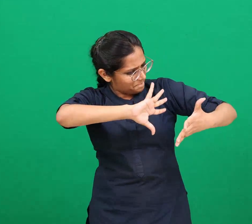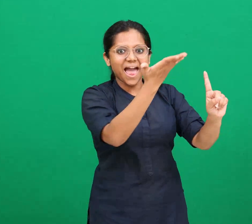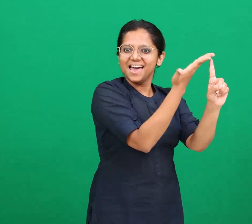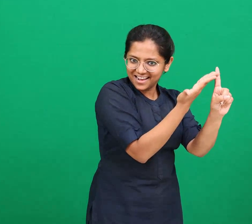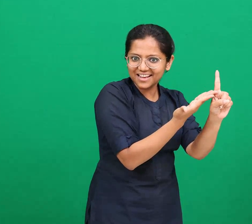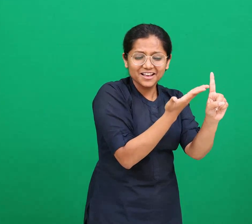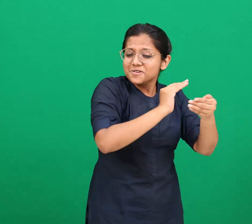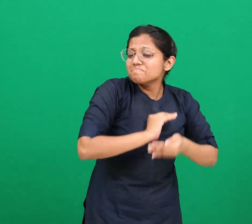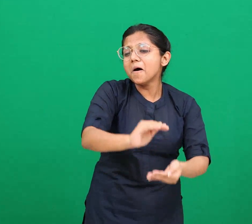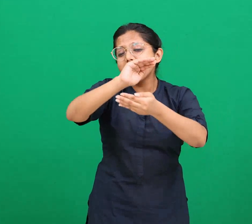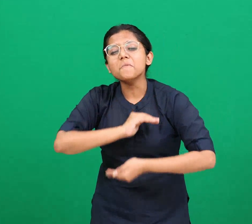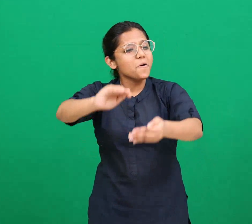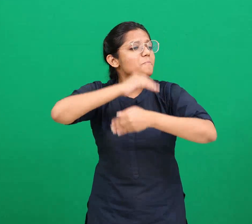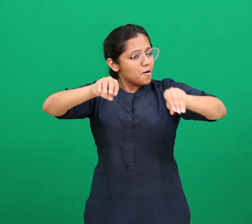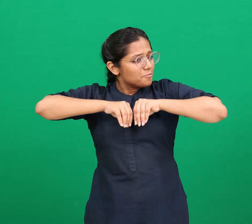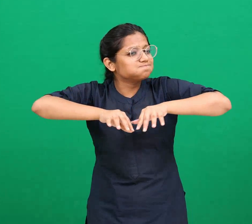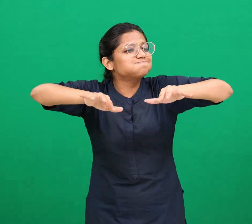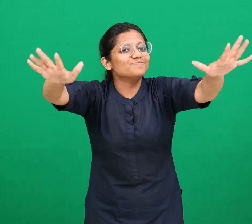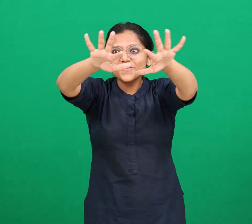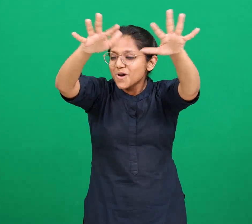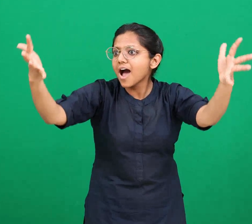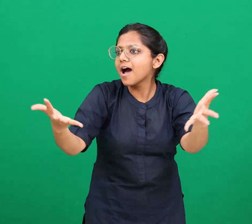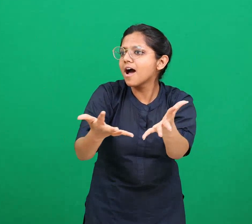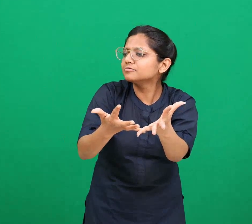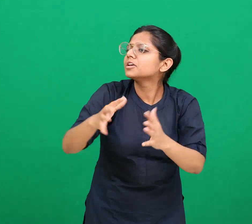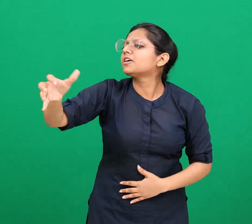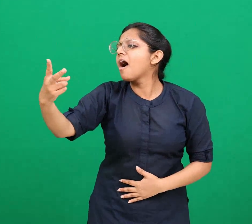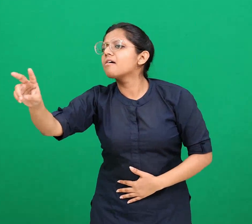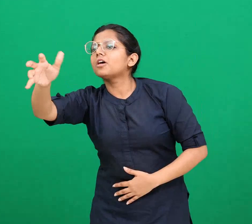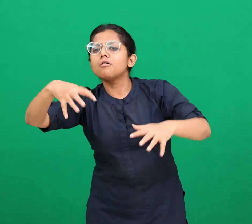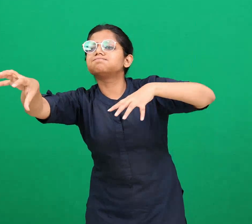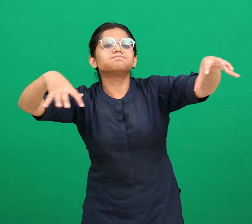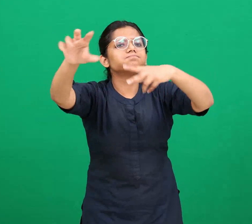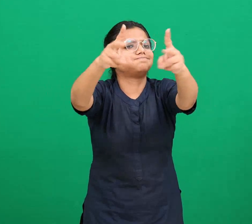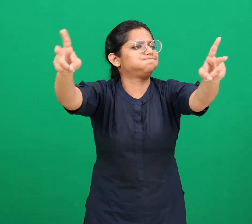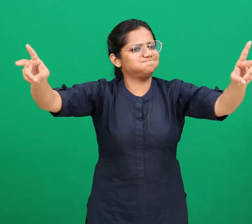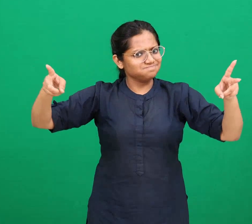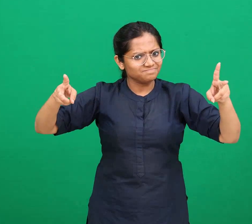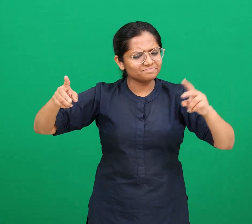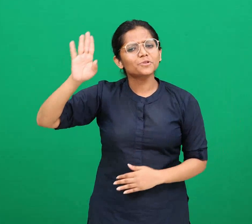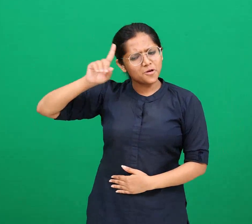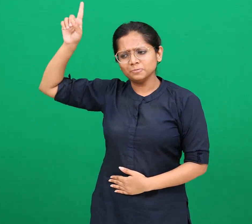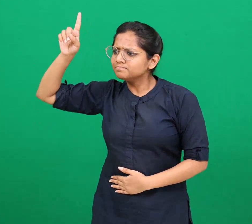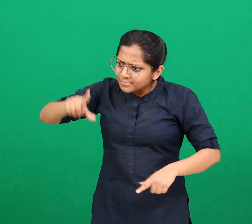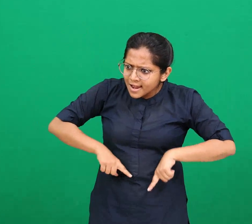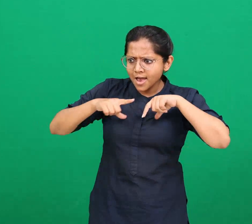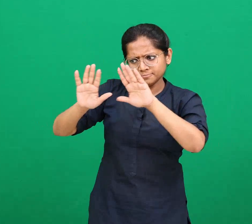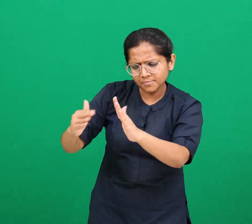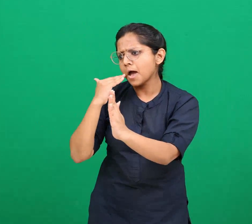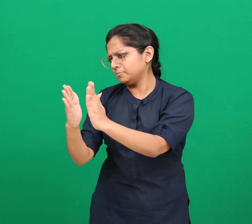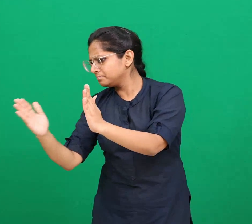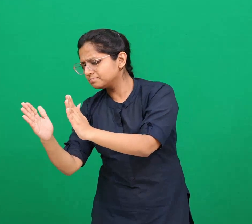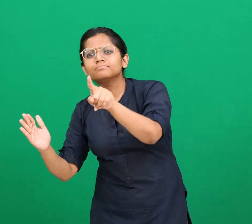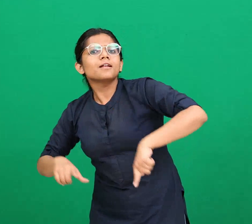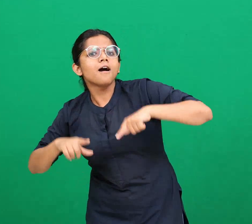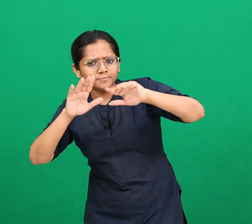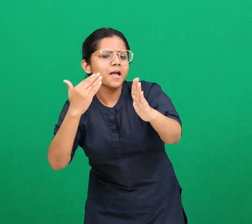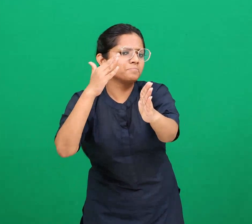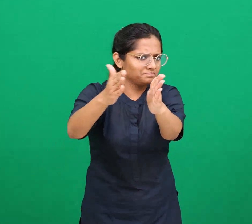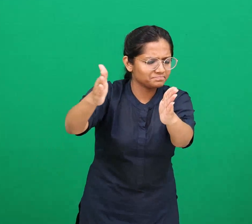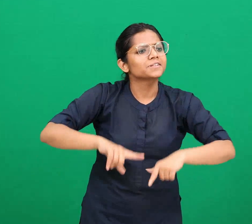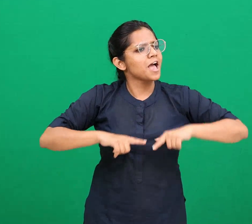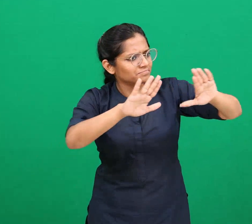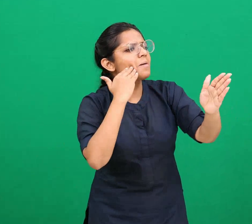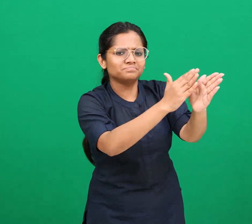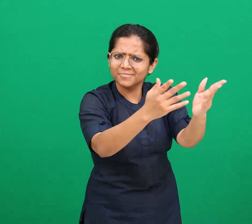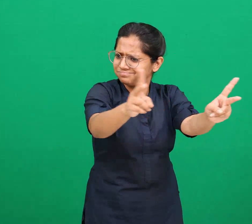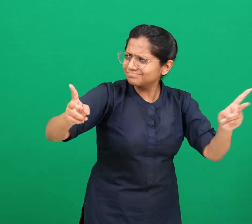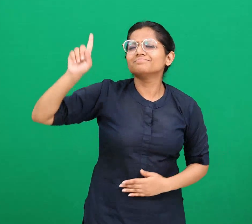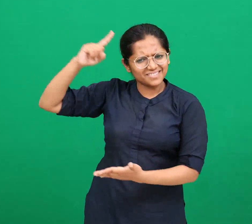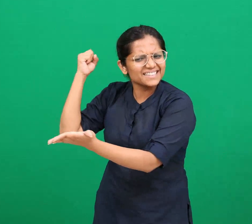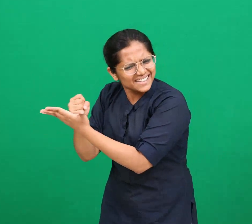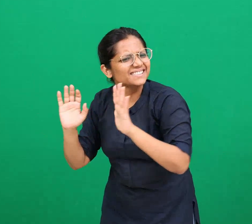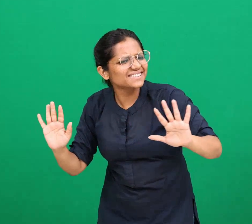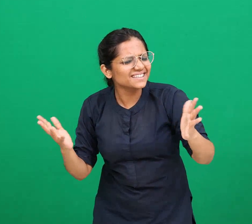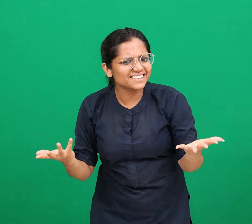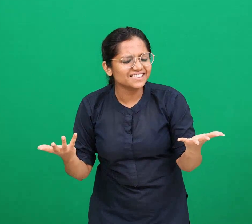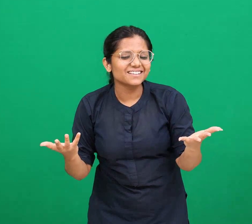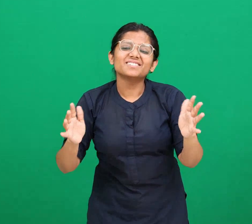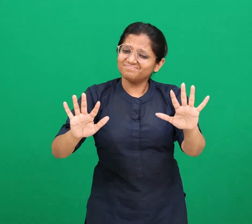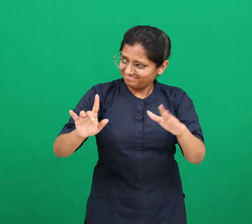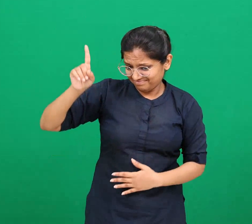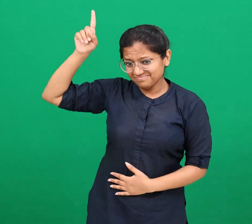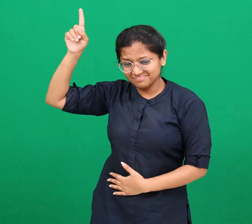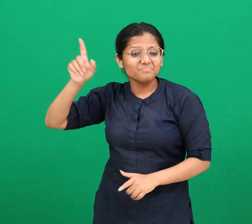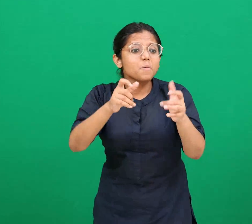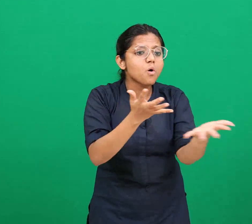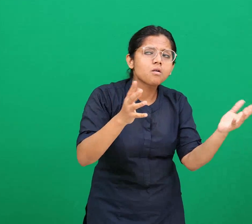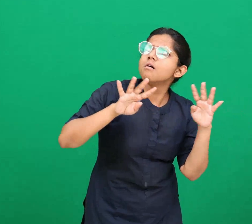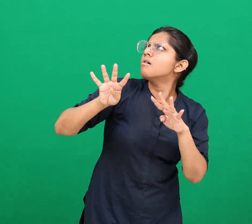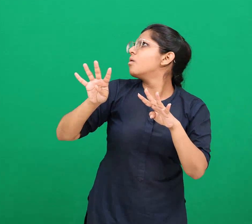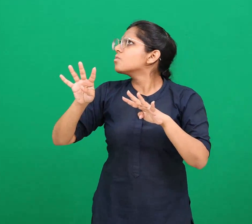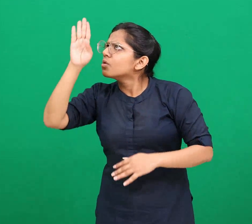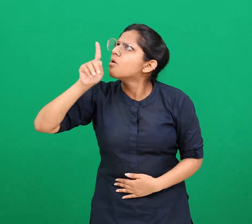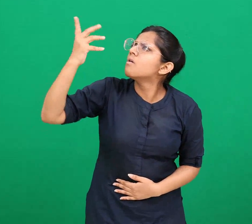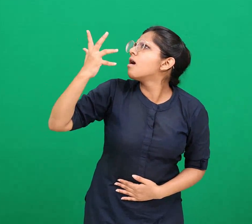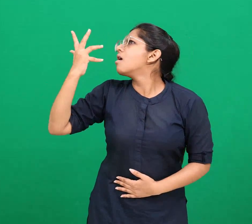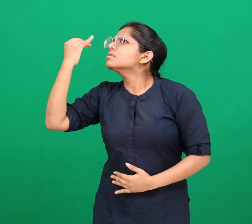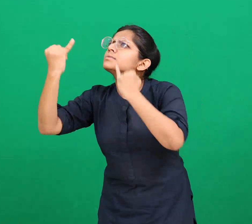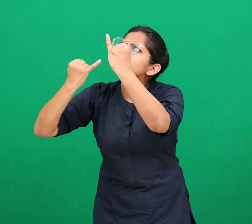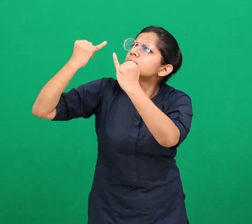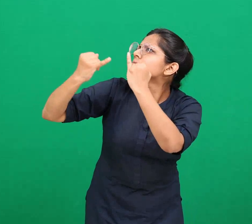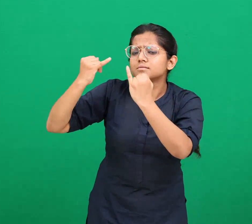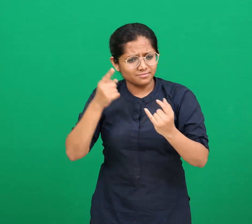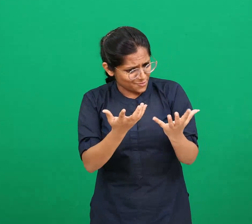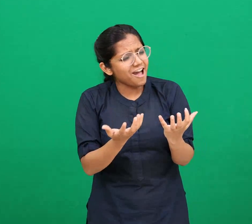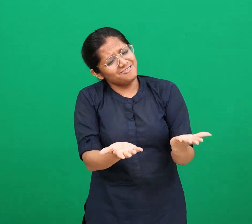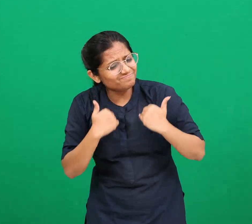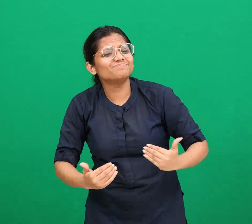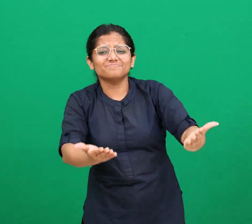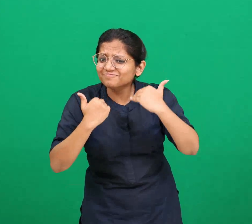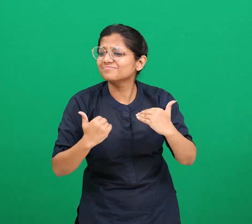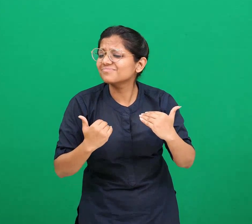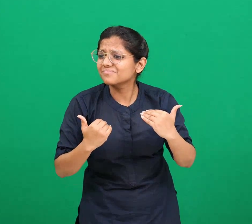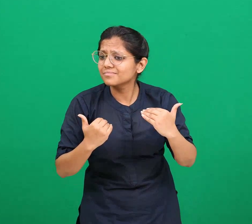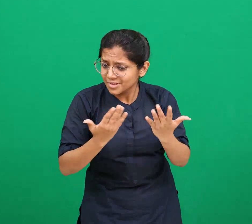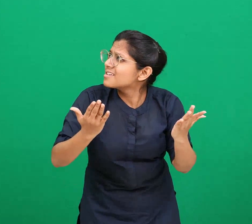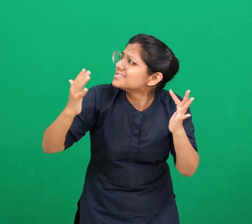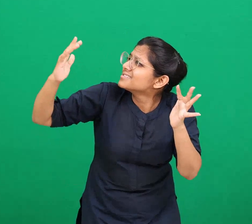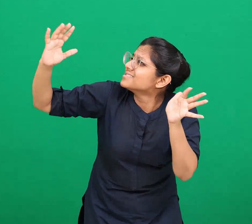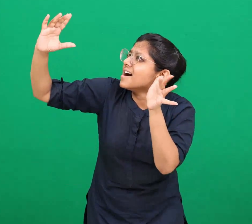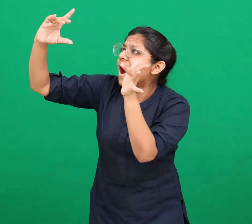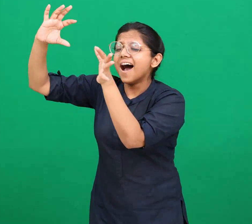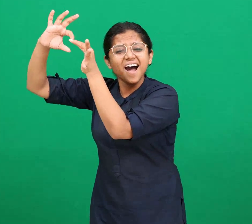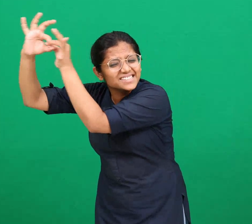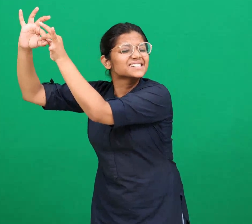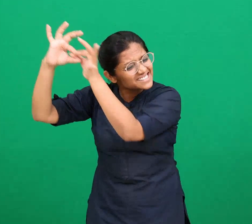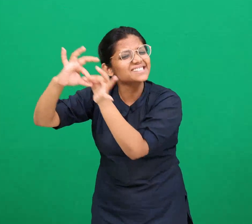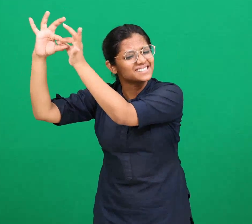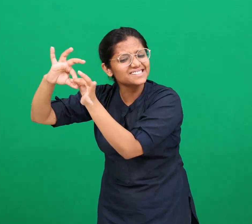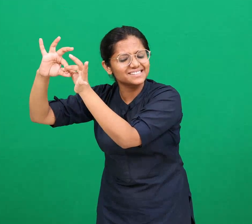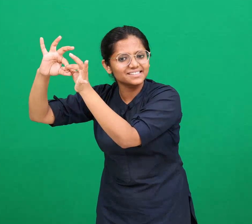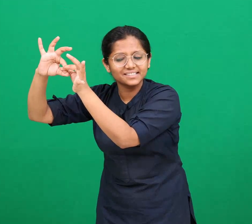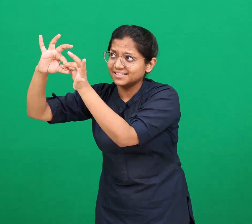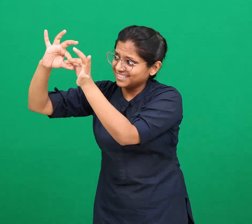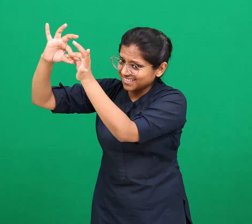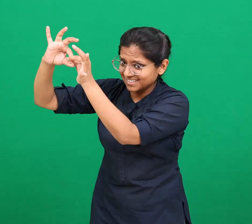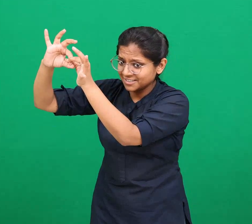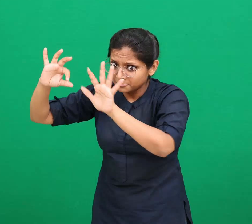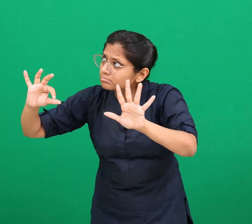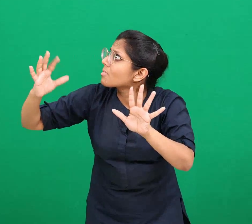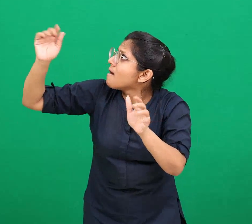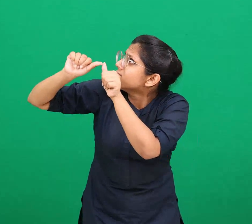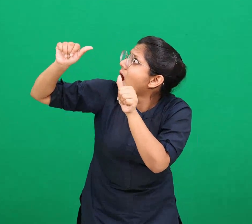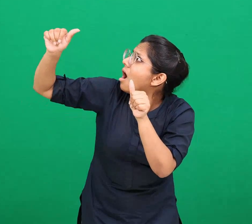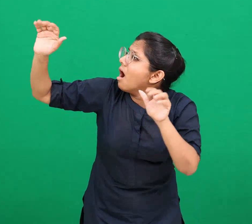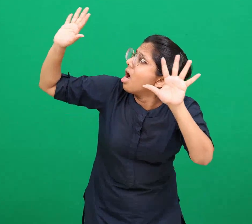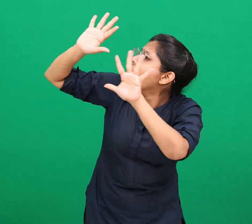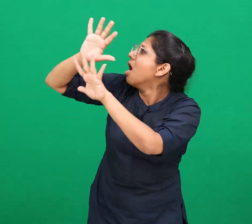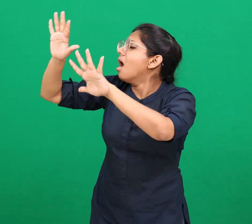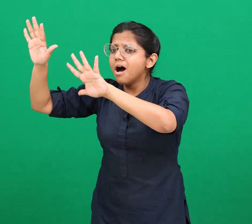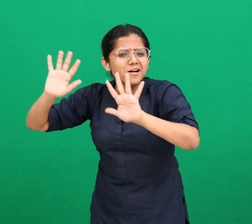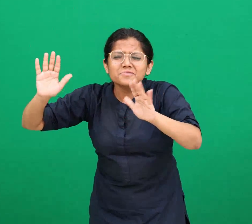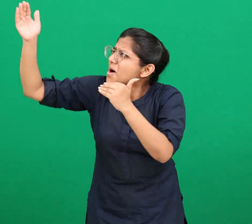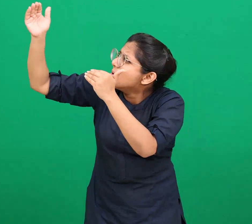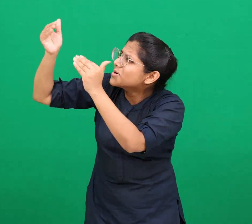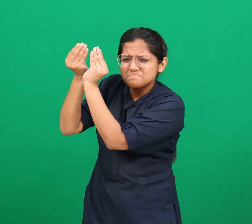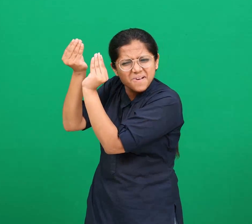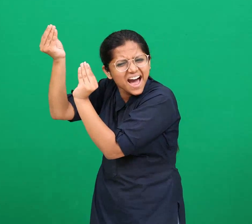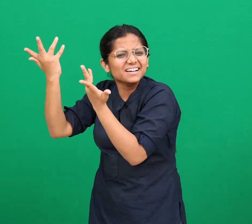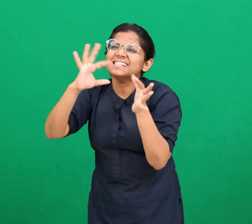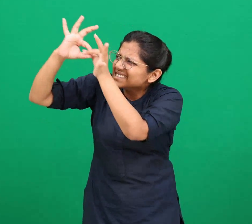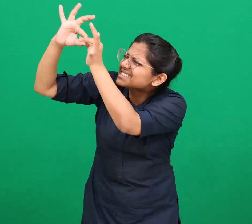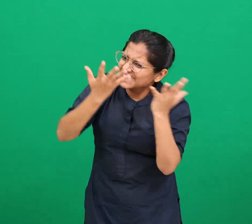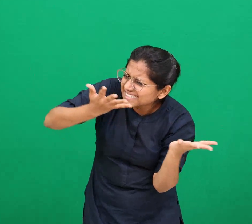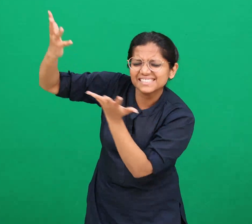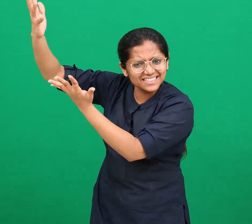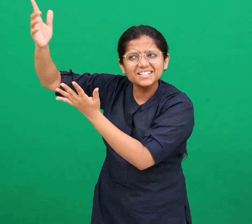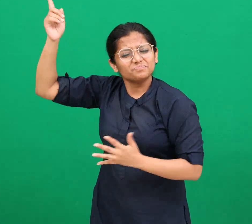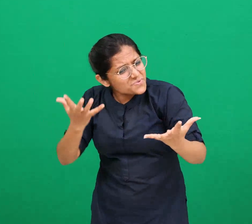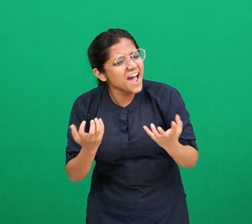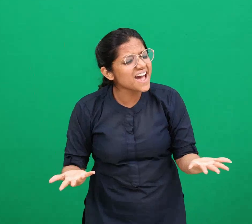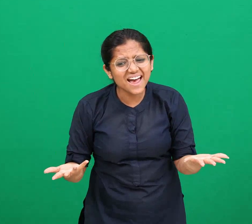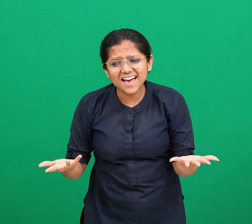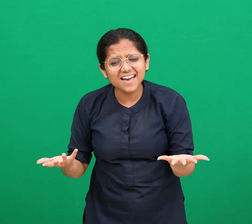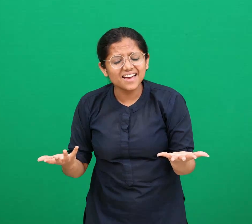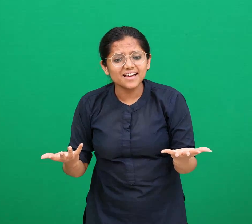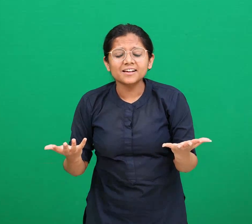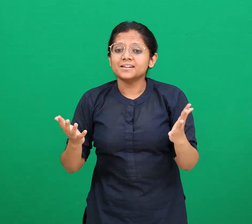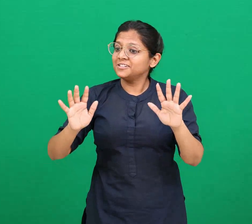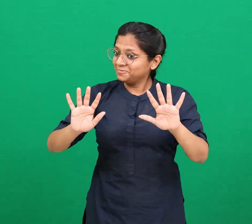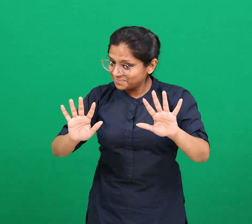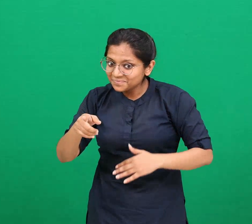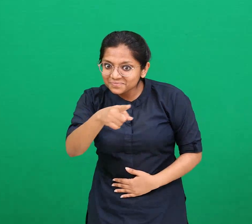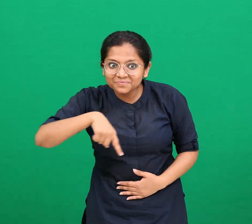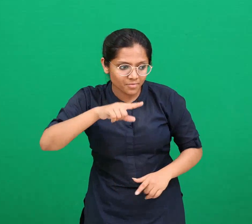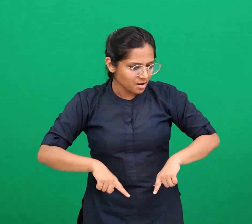and He determined their appointed times and the boundaries of their lands. God intended that they would seek Him and perhaps reach out for Him and find Him, though He is not far from each one of us.